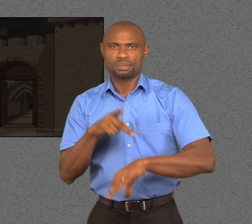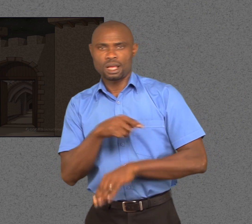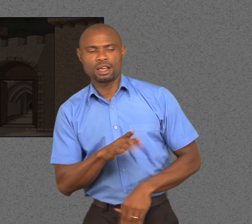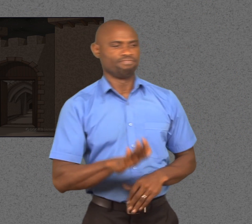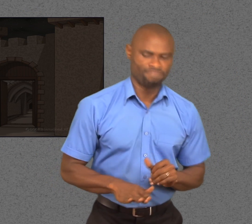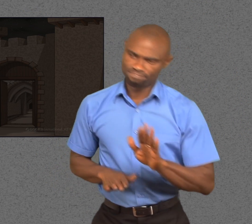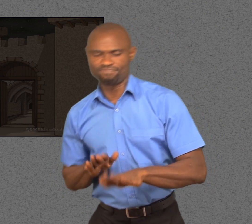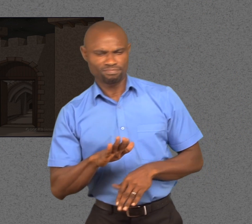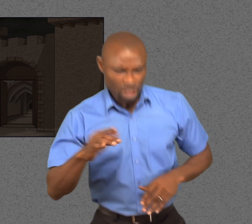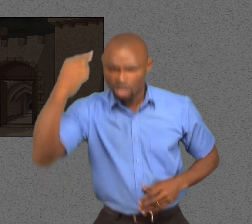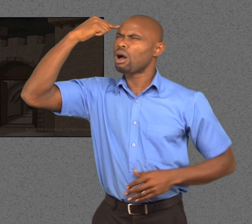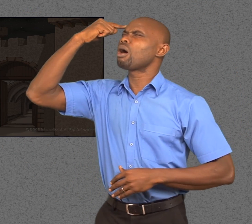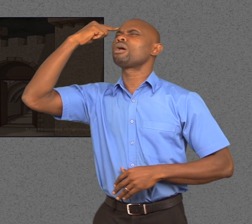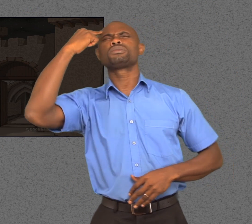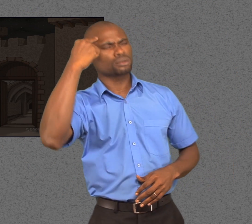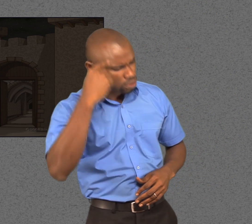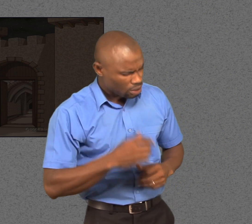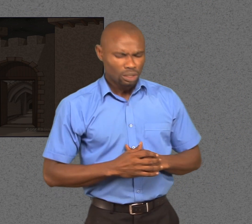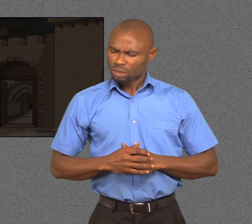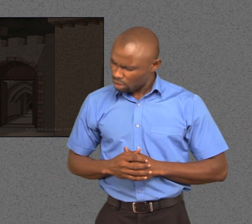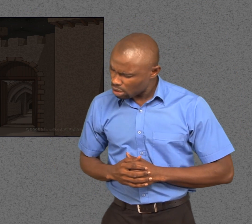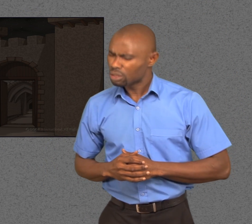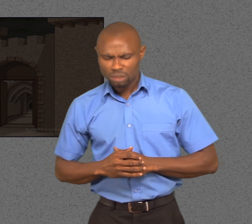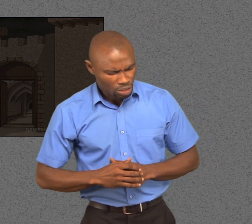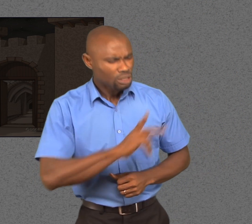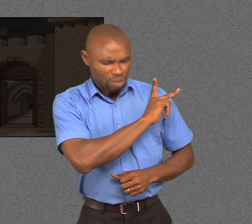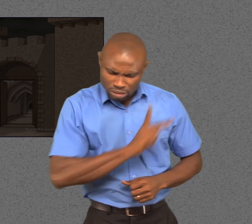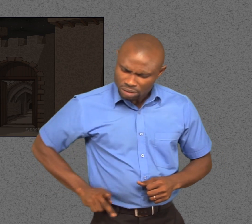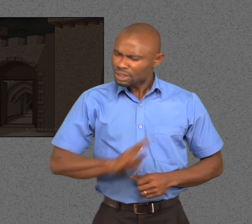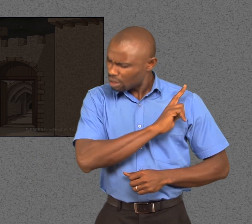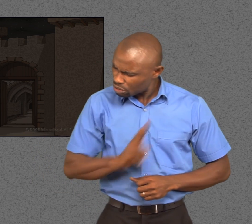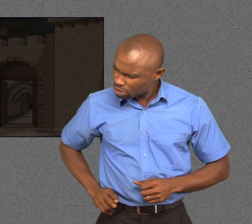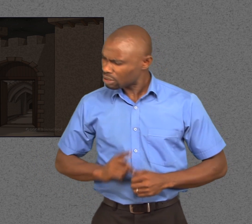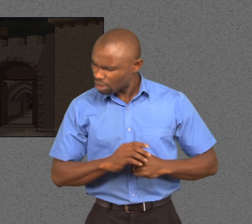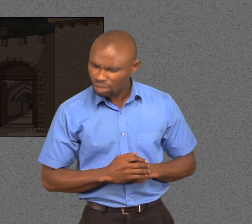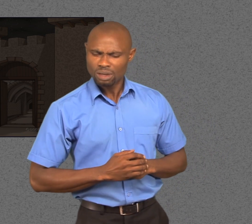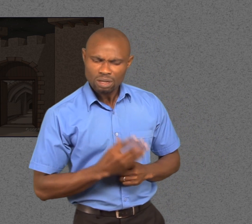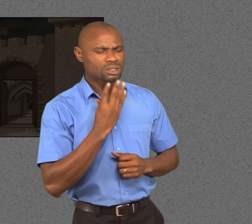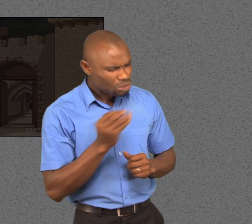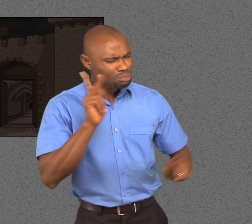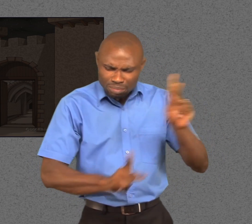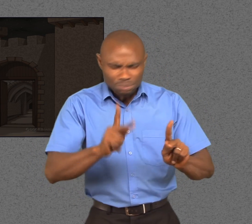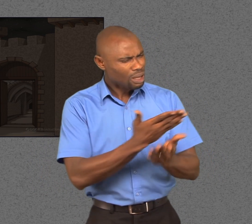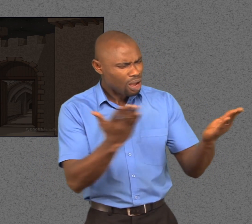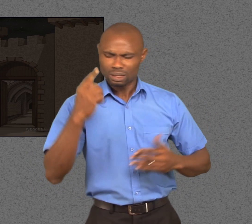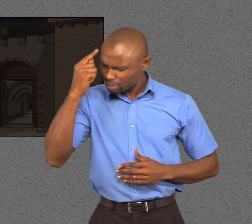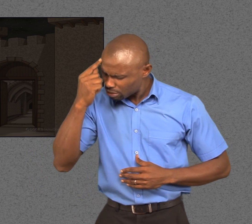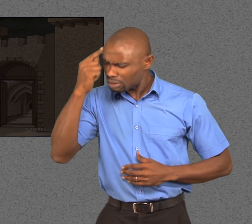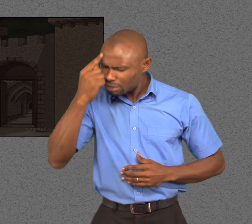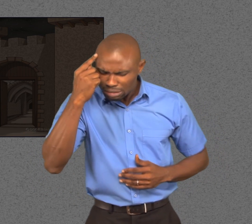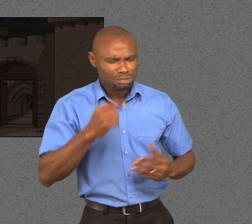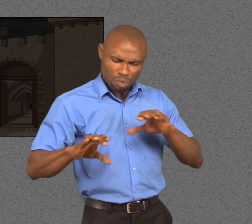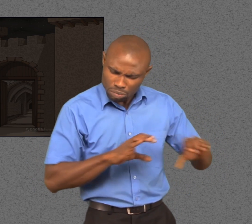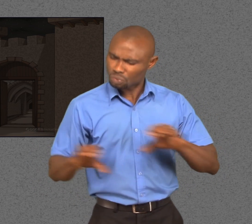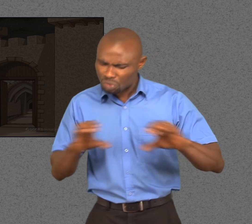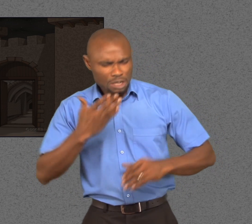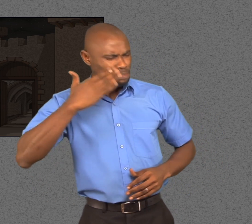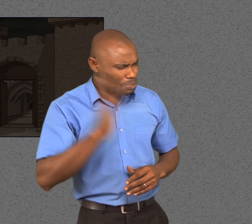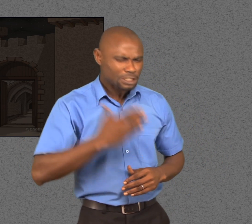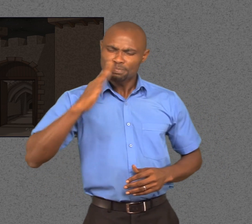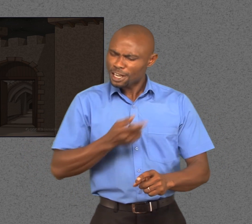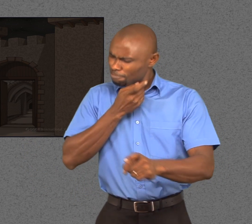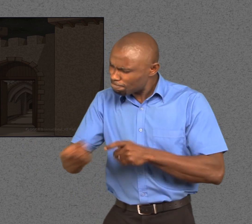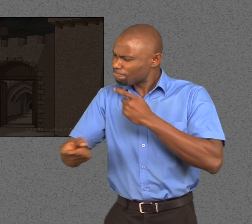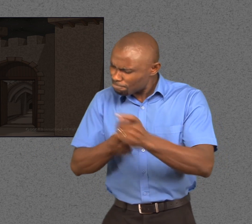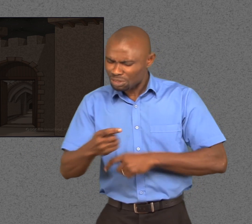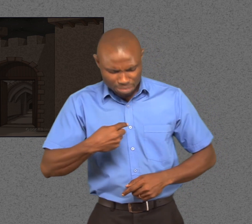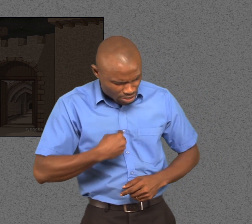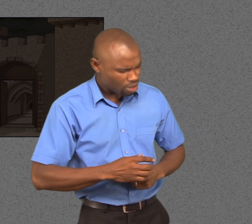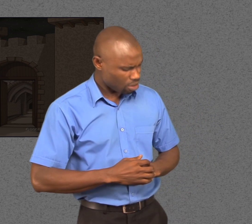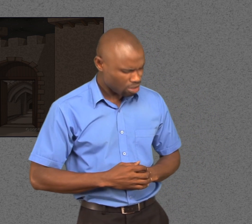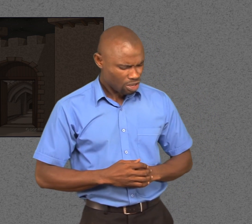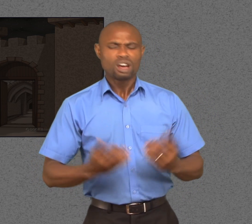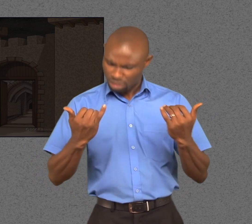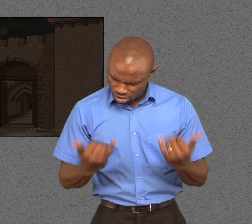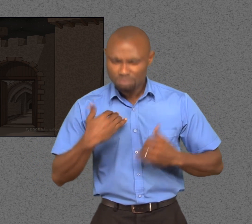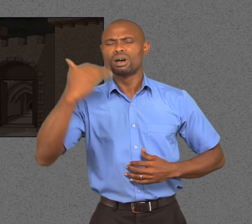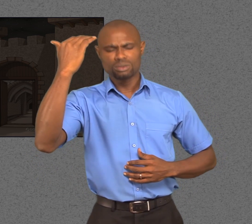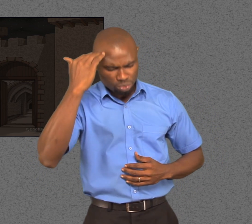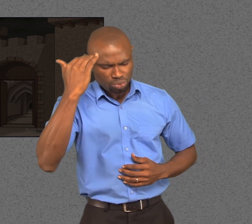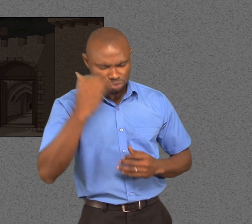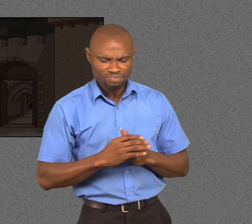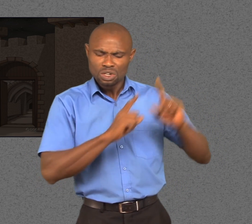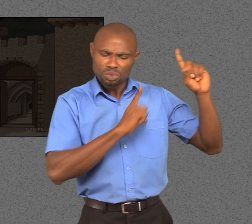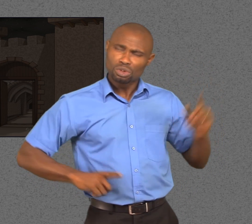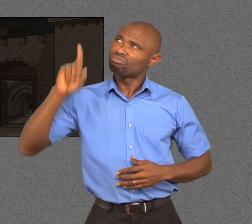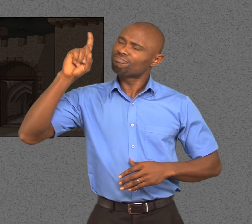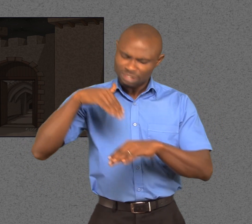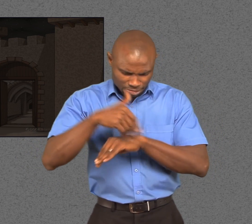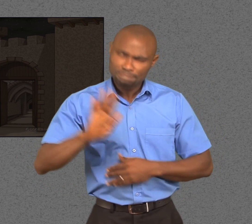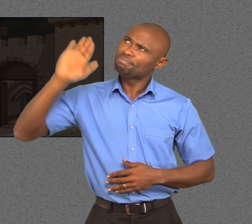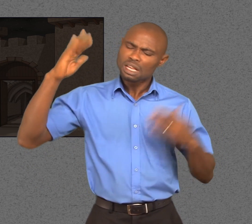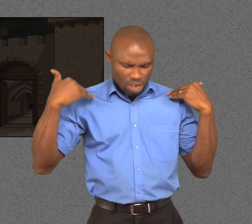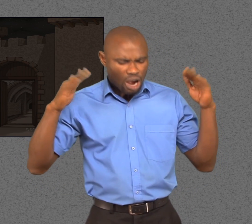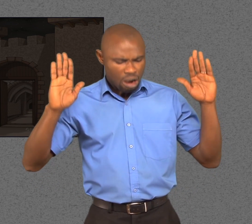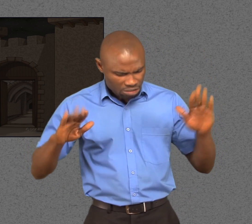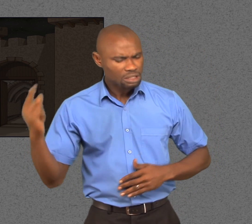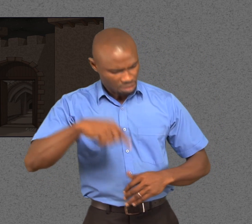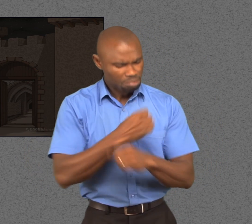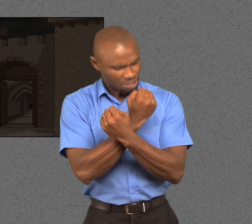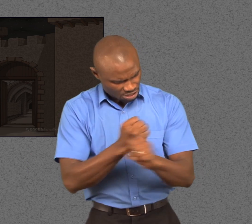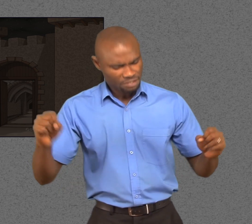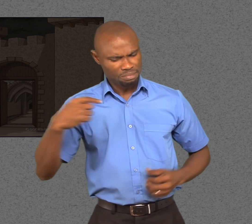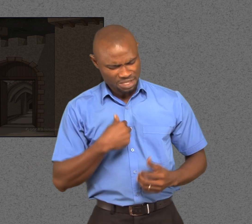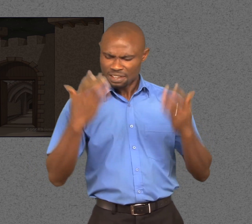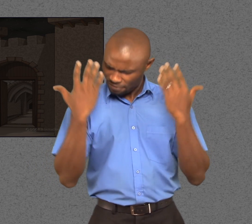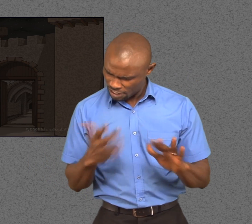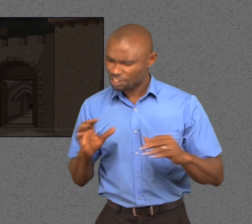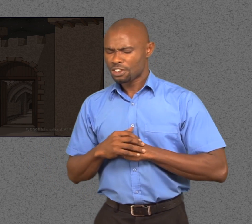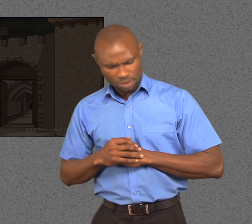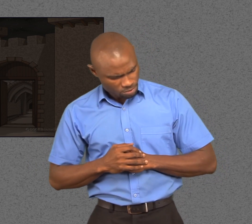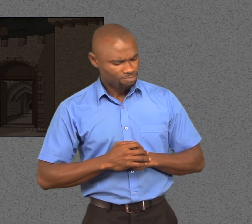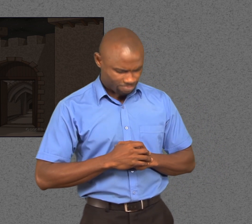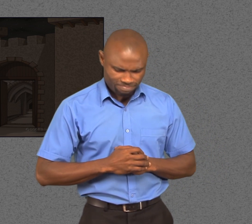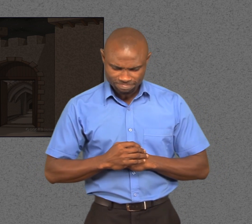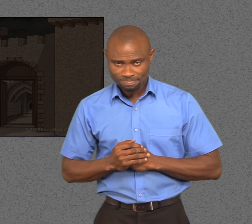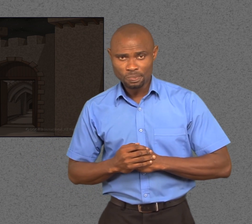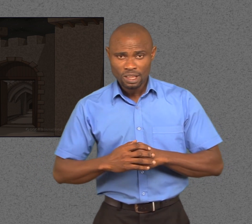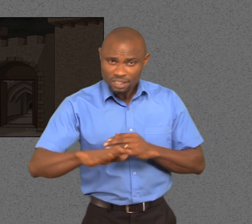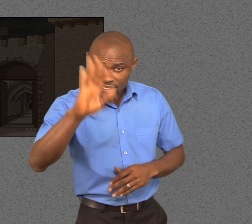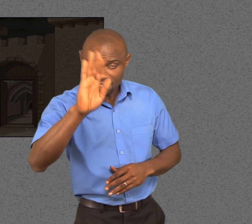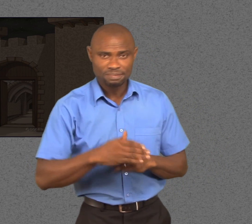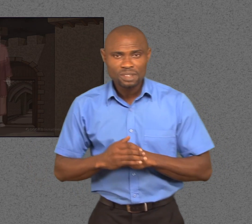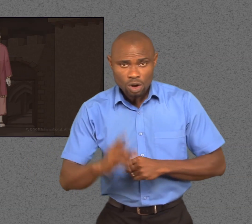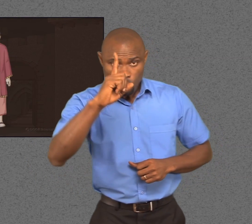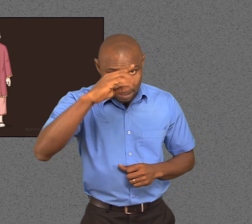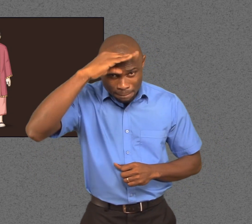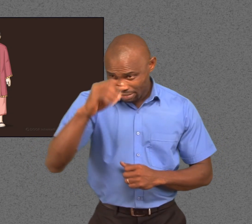Then Peter came to himself and said, “Now I know for sure that the Lord has sent His angel and rescued me from Herod’s grasp and from everything the Jewish people were anticipating.”